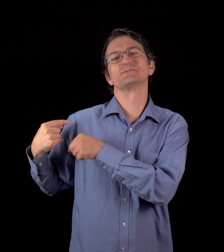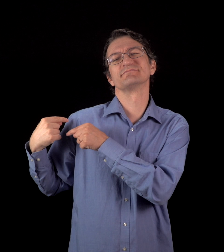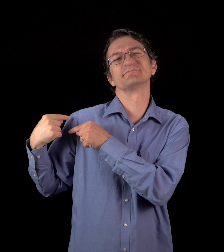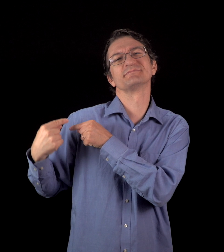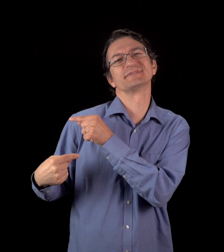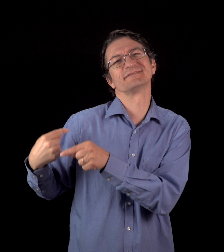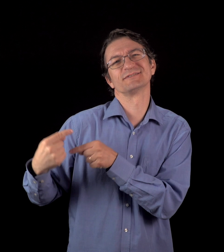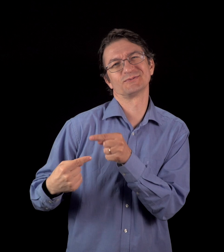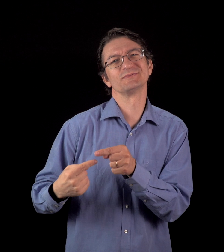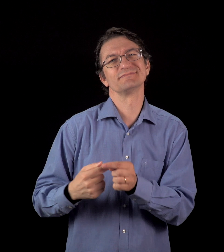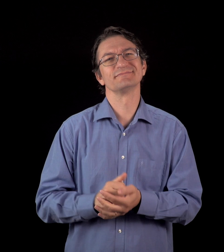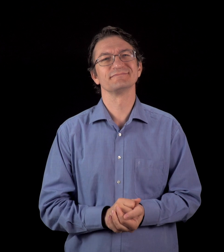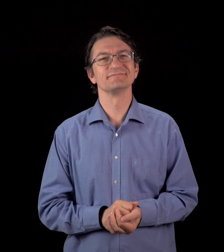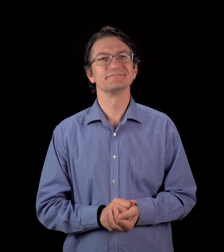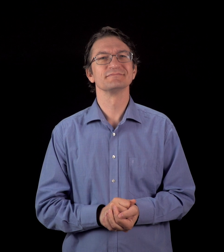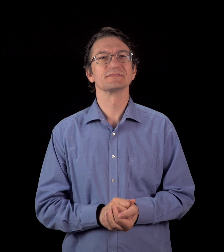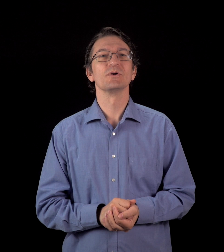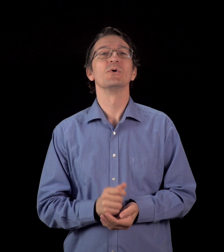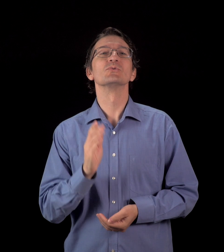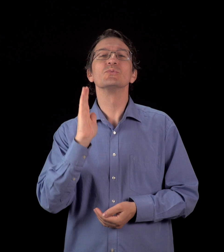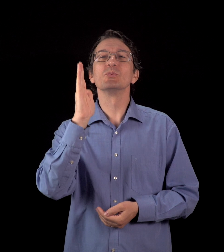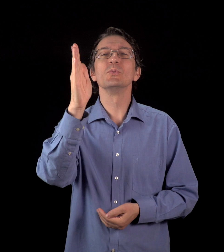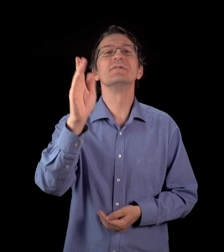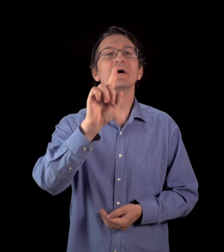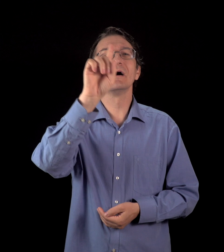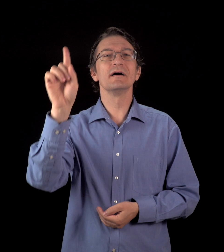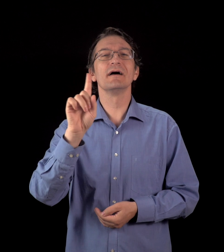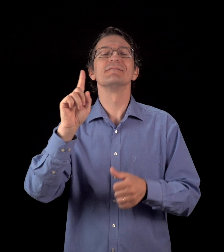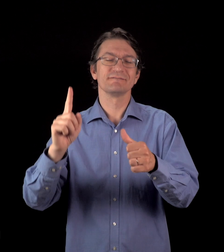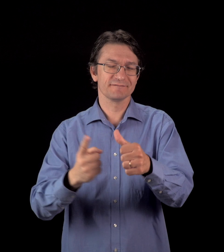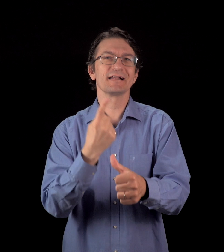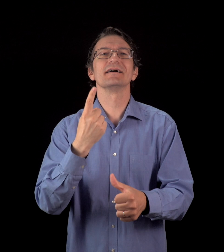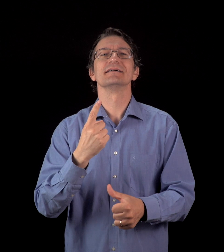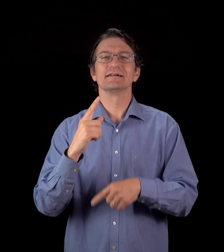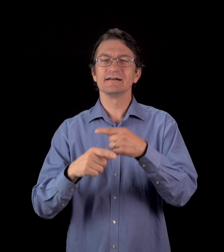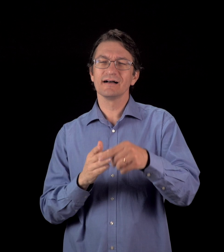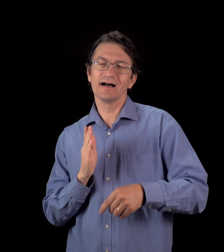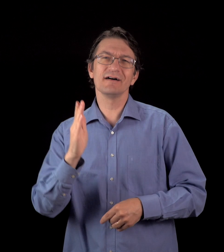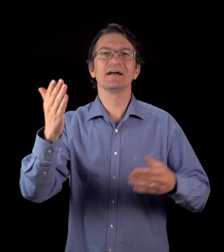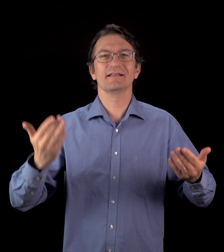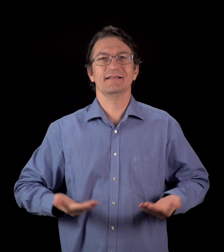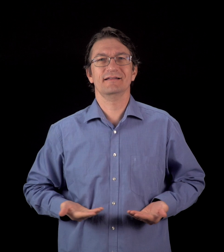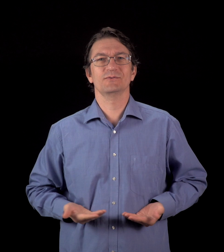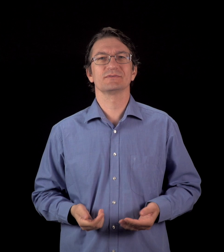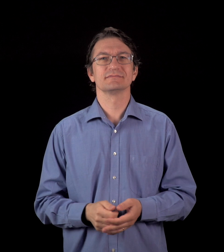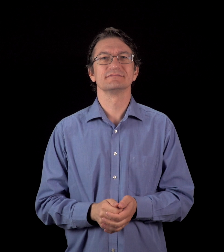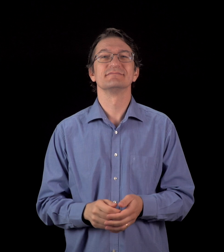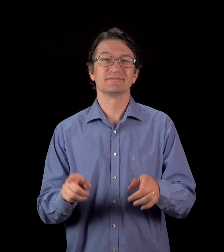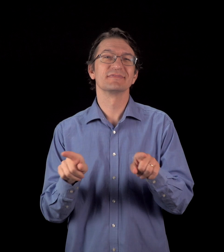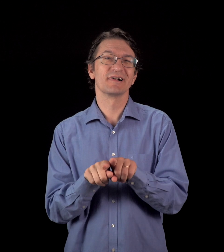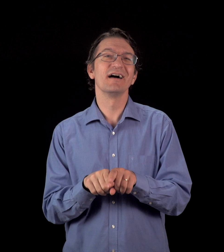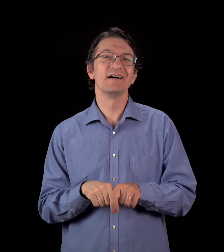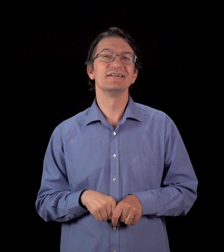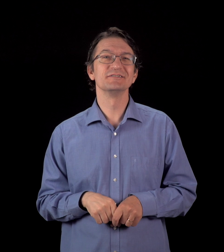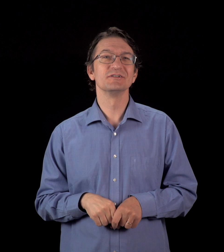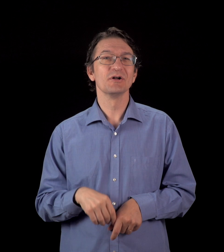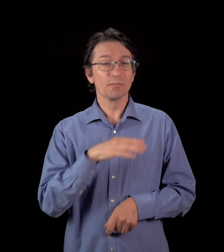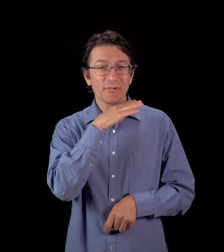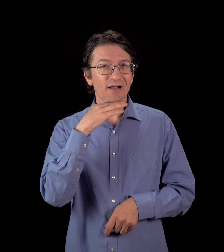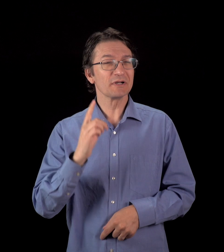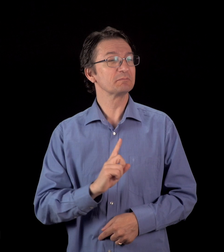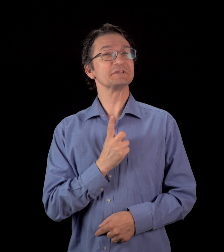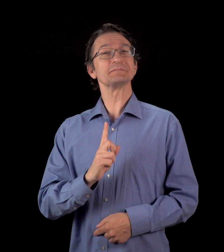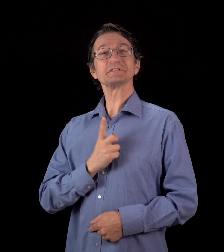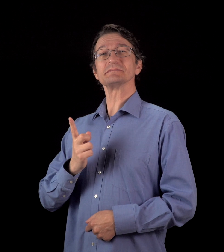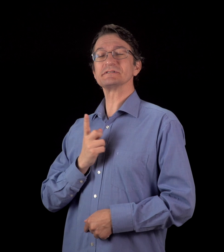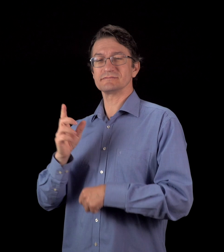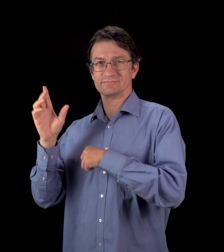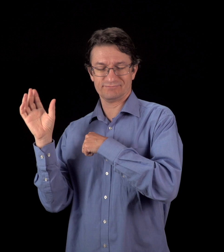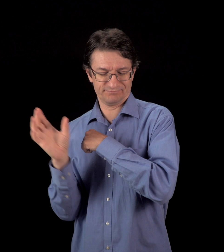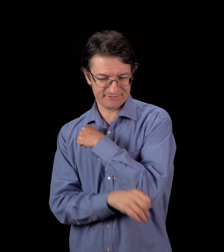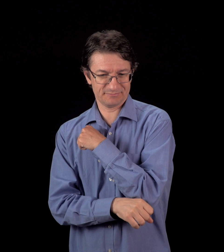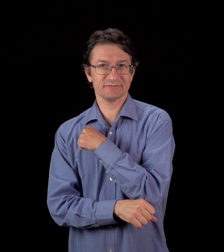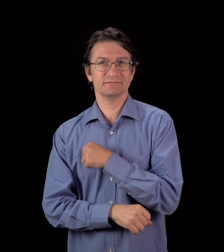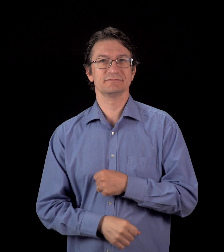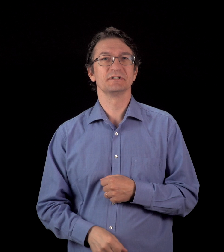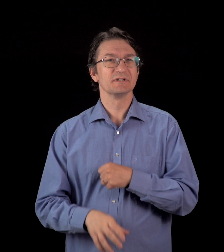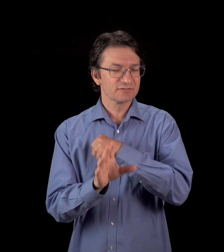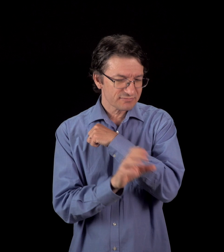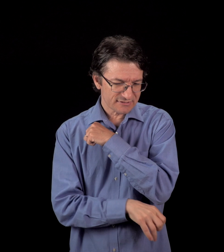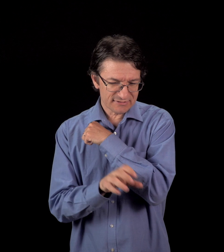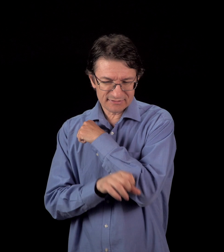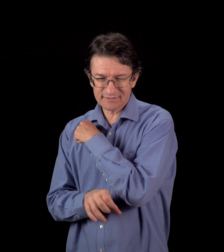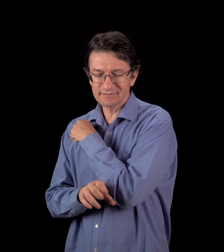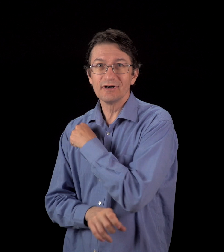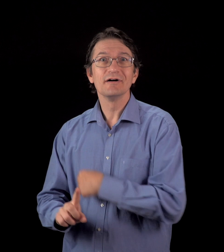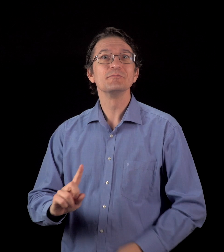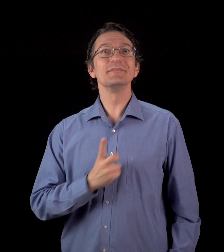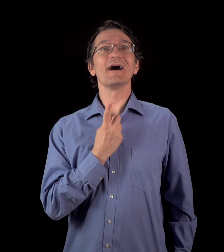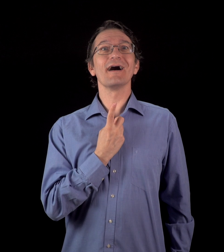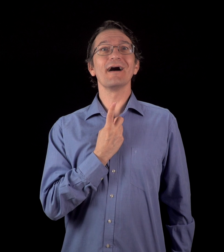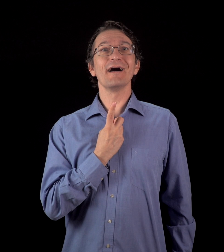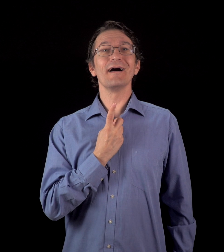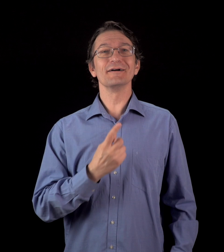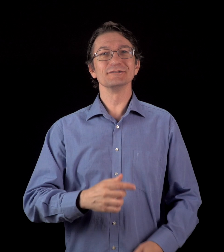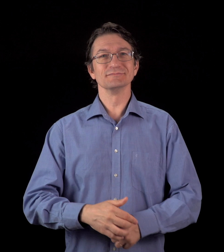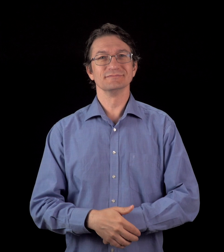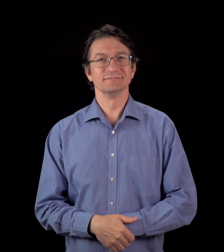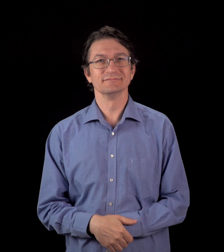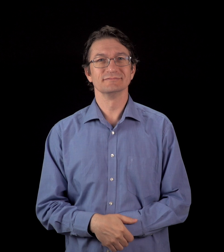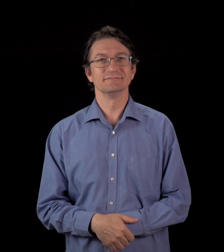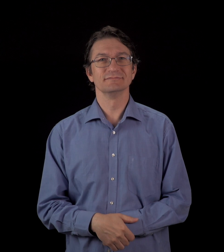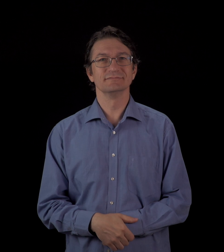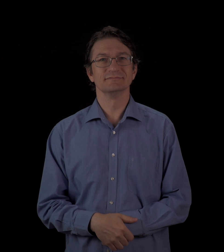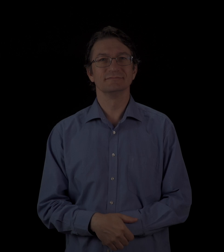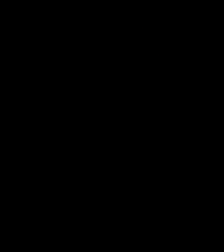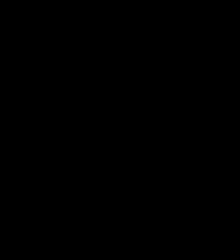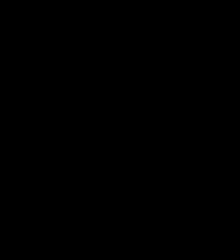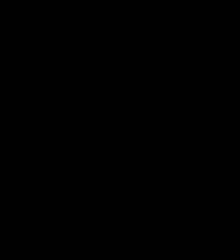But many who are first will be last, and the last will be first.”